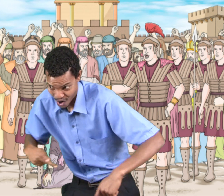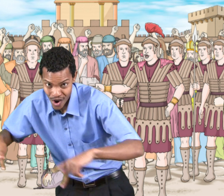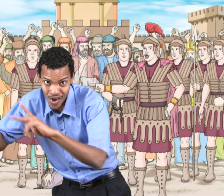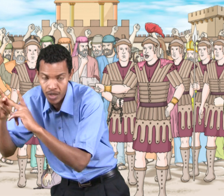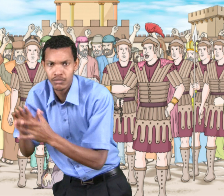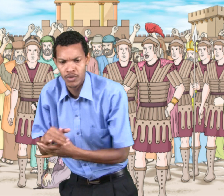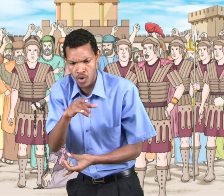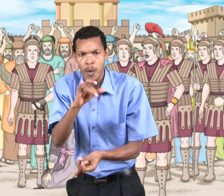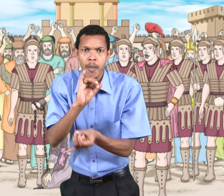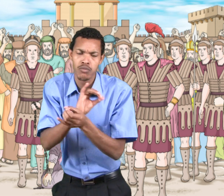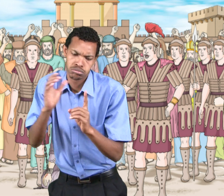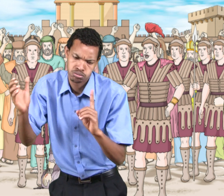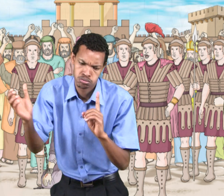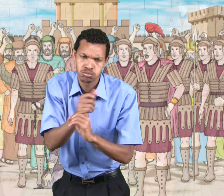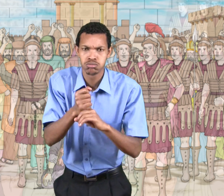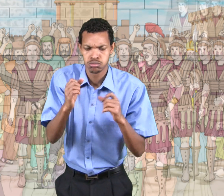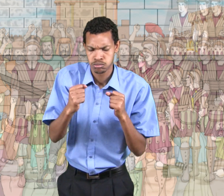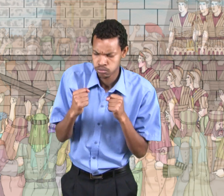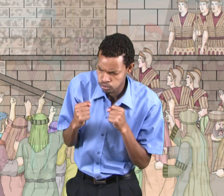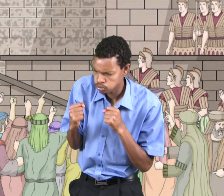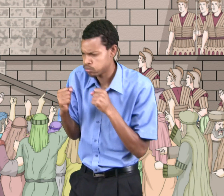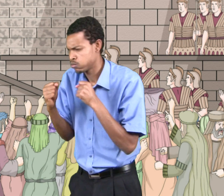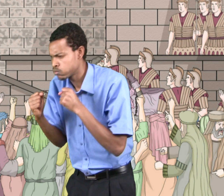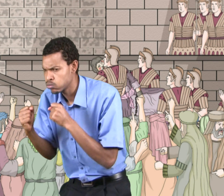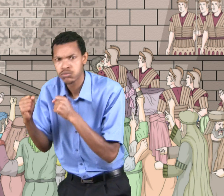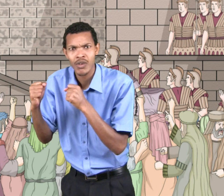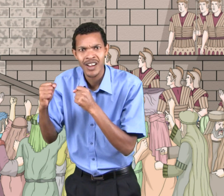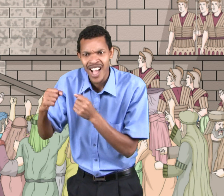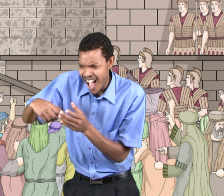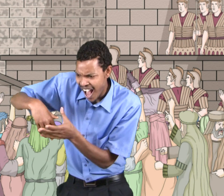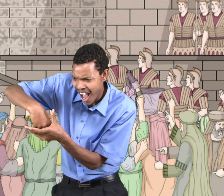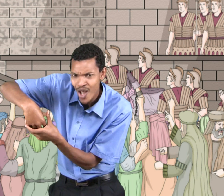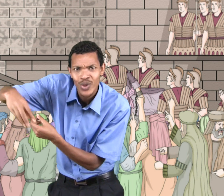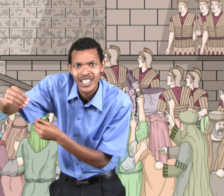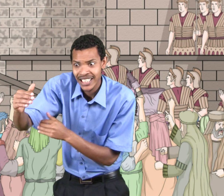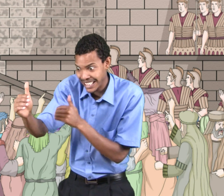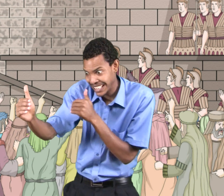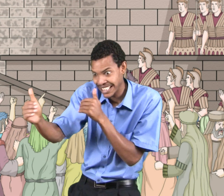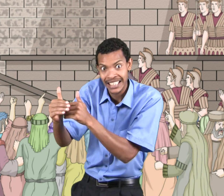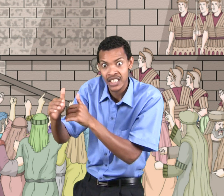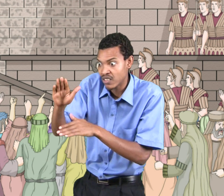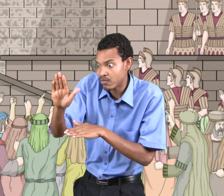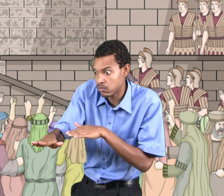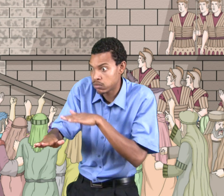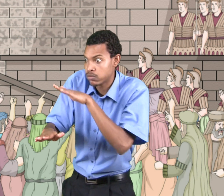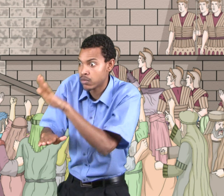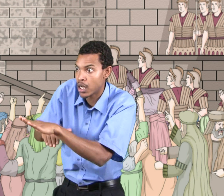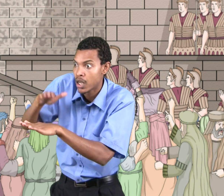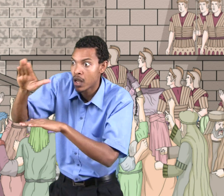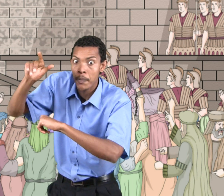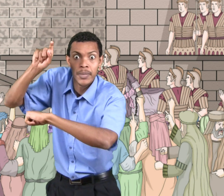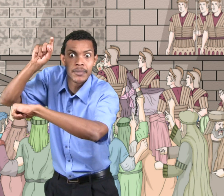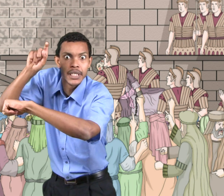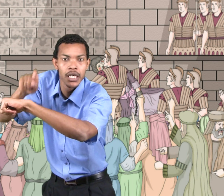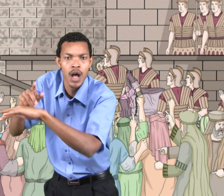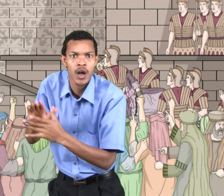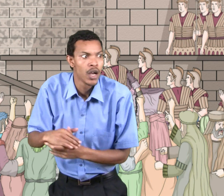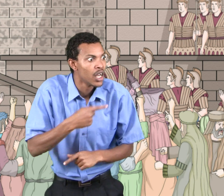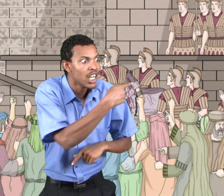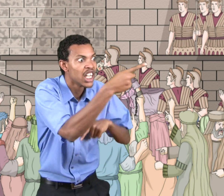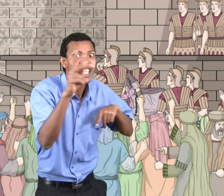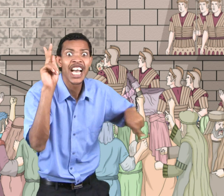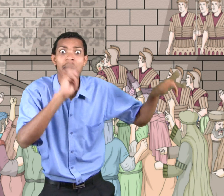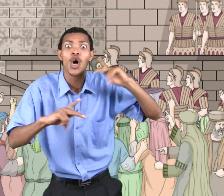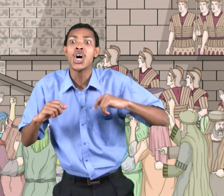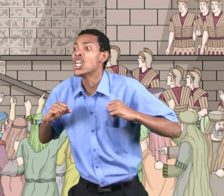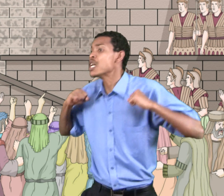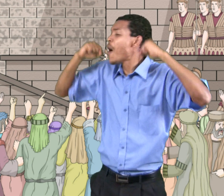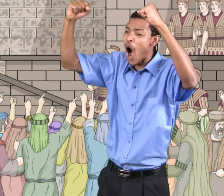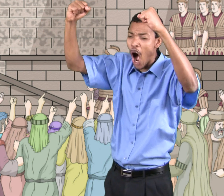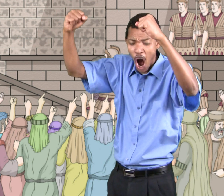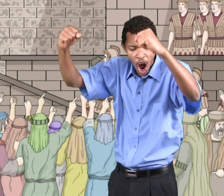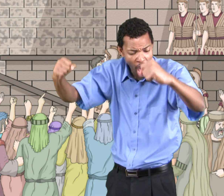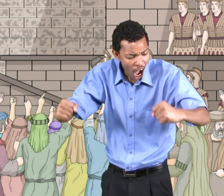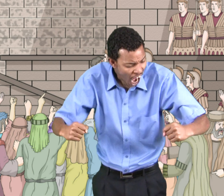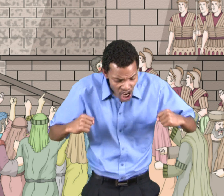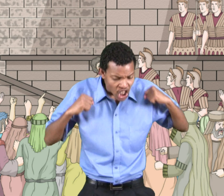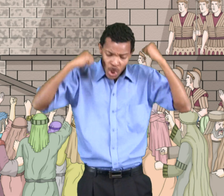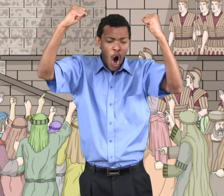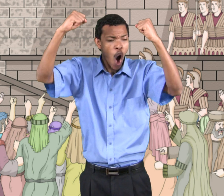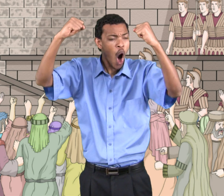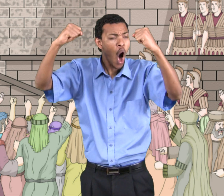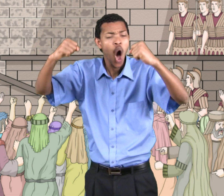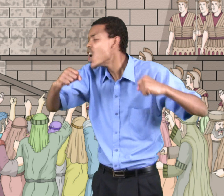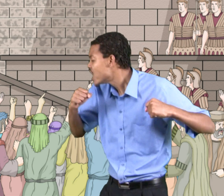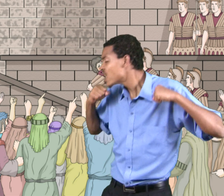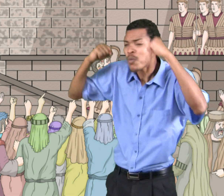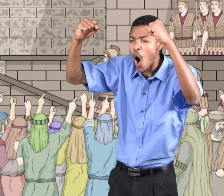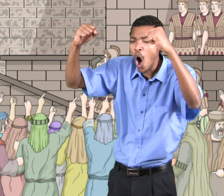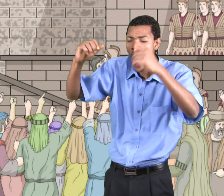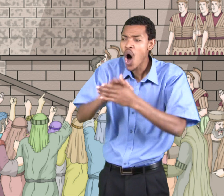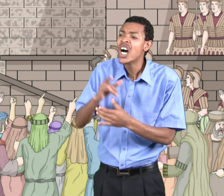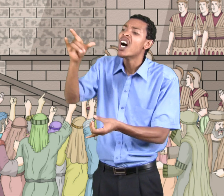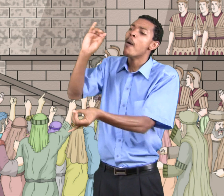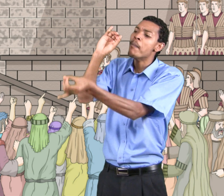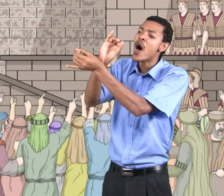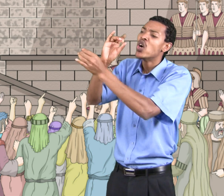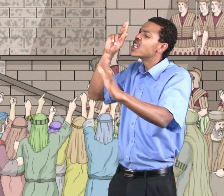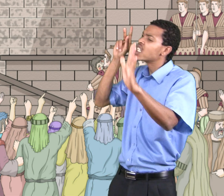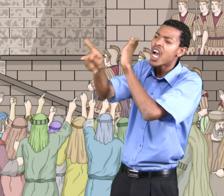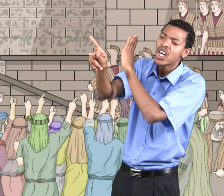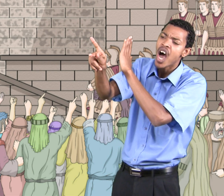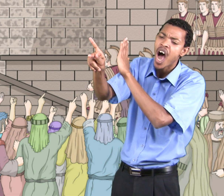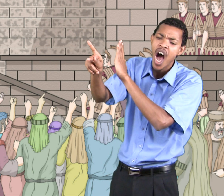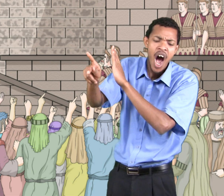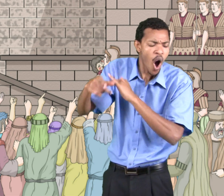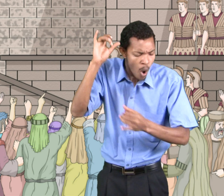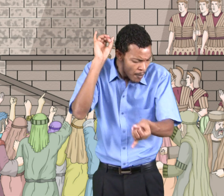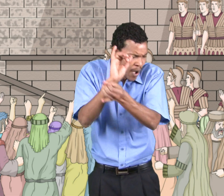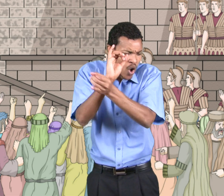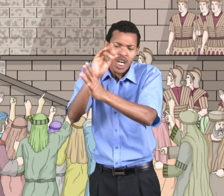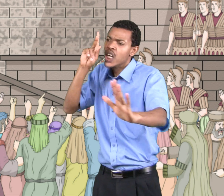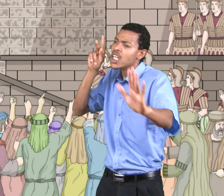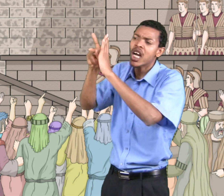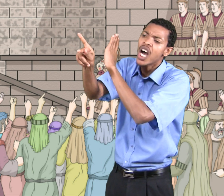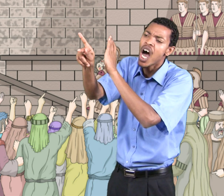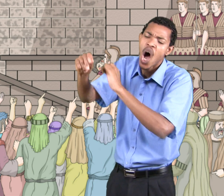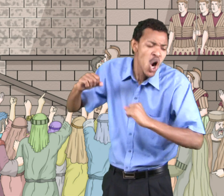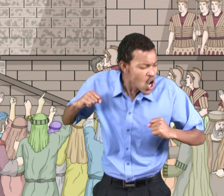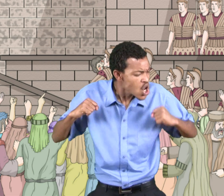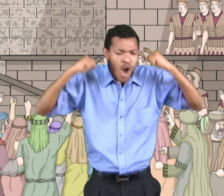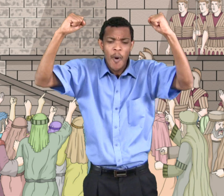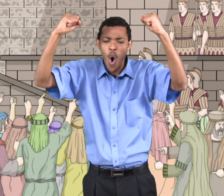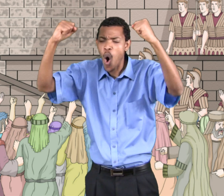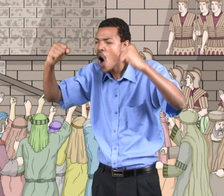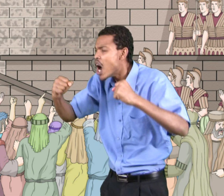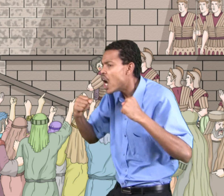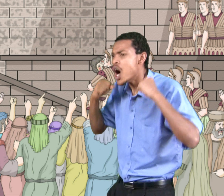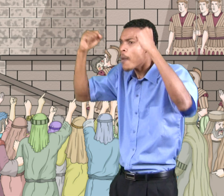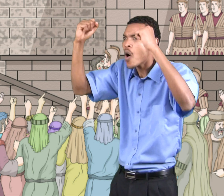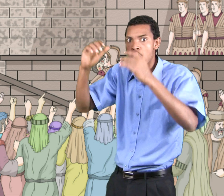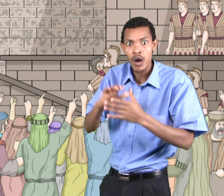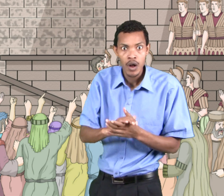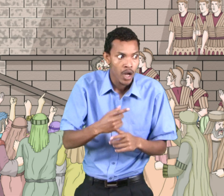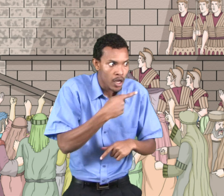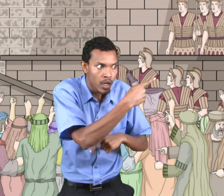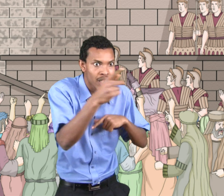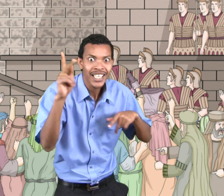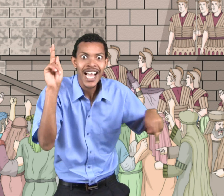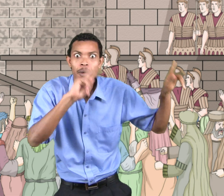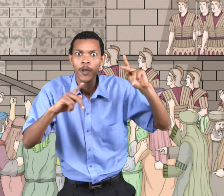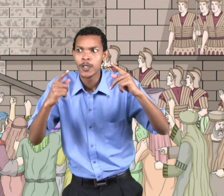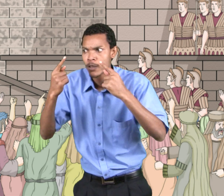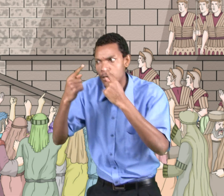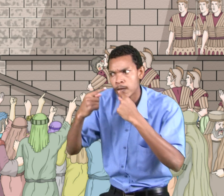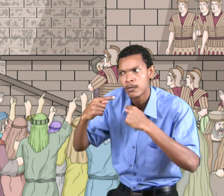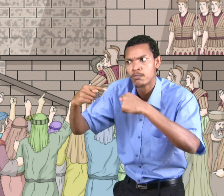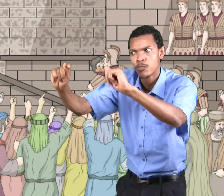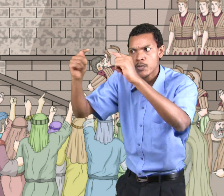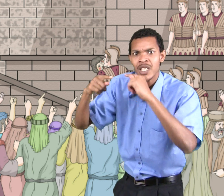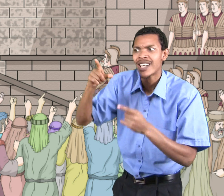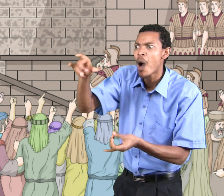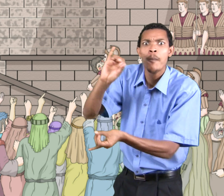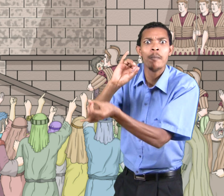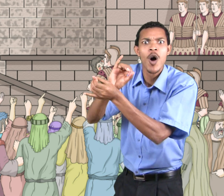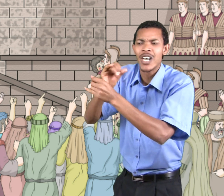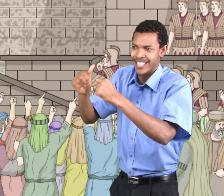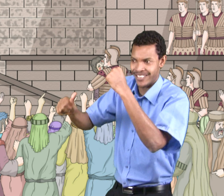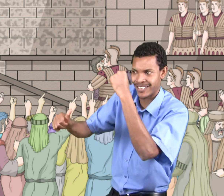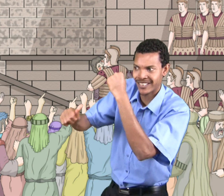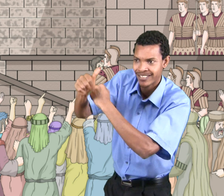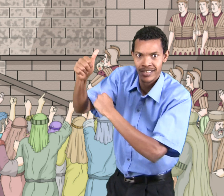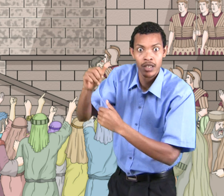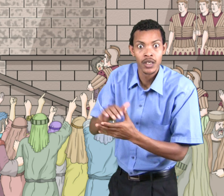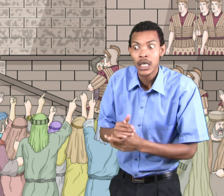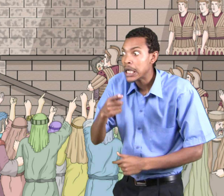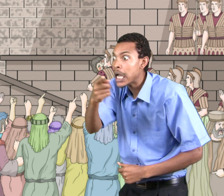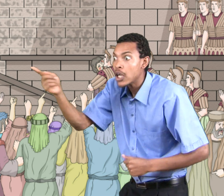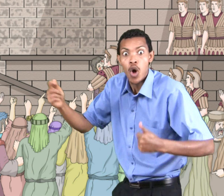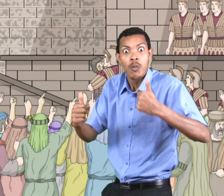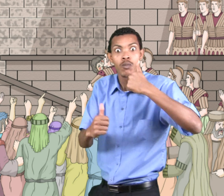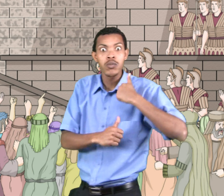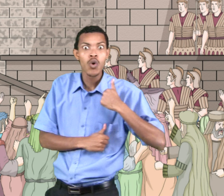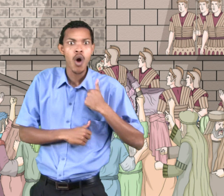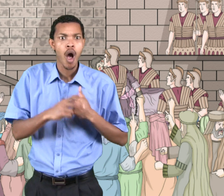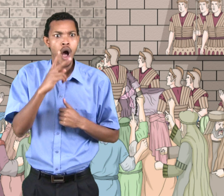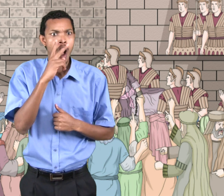When Paul reached the steps, he had to be carried by the soldiers because of the violence of the mob.